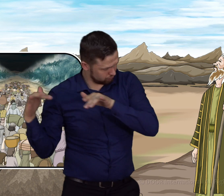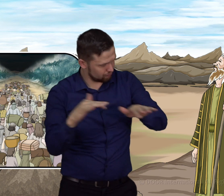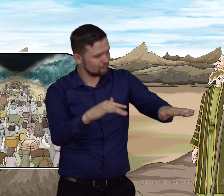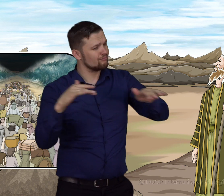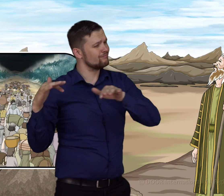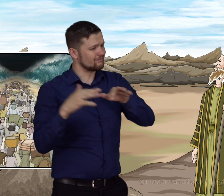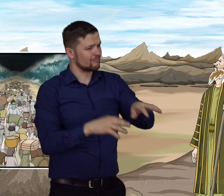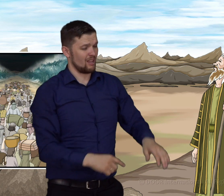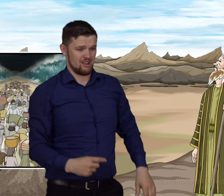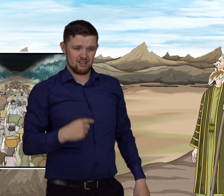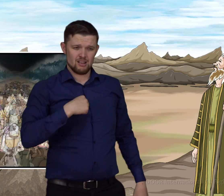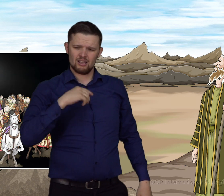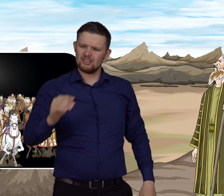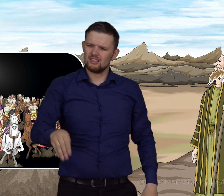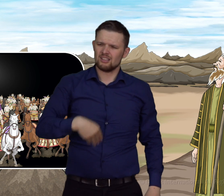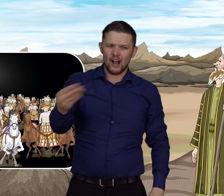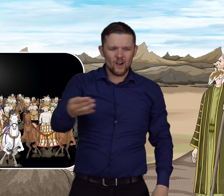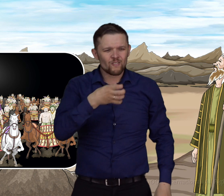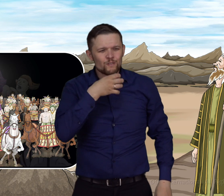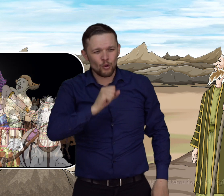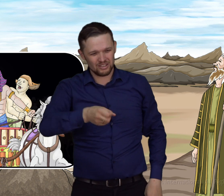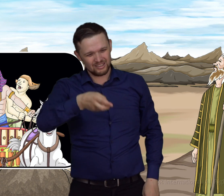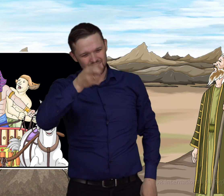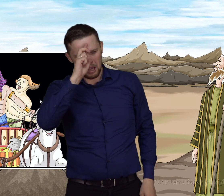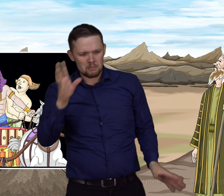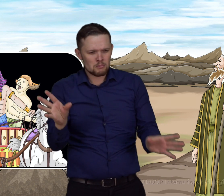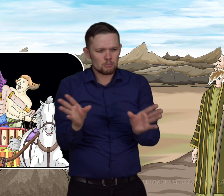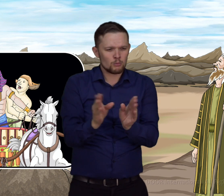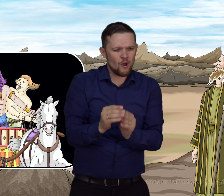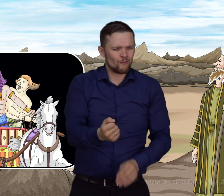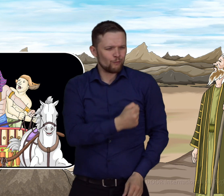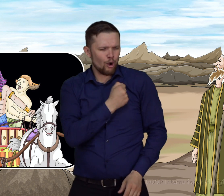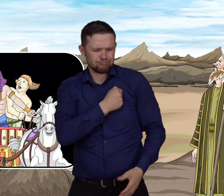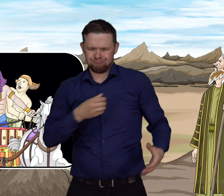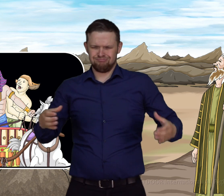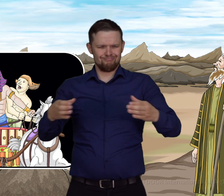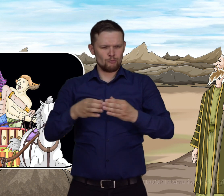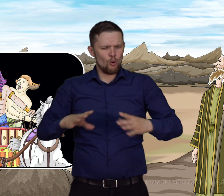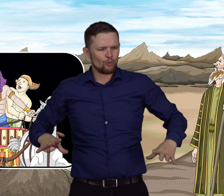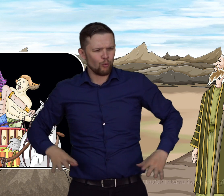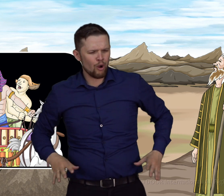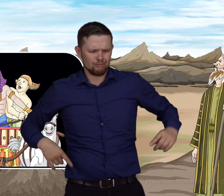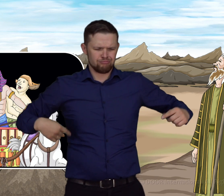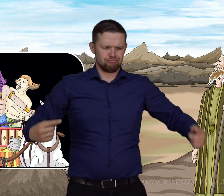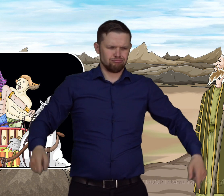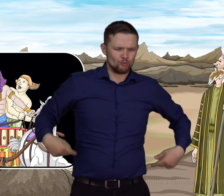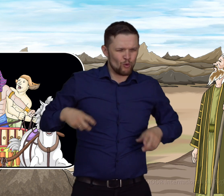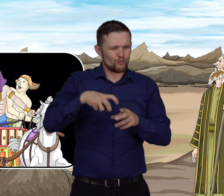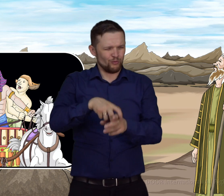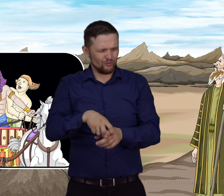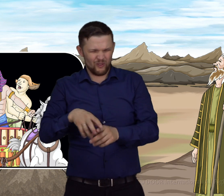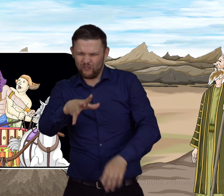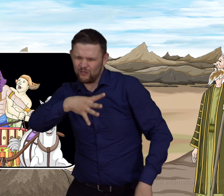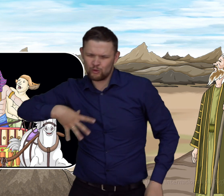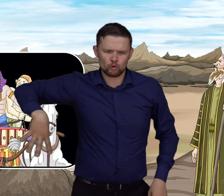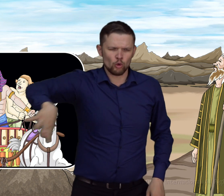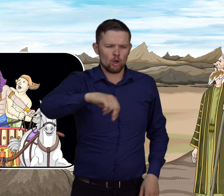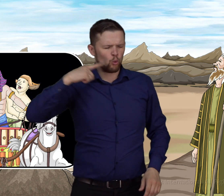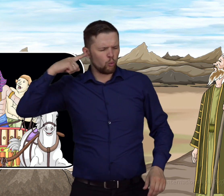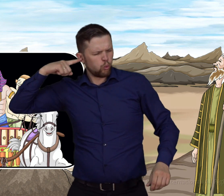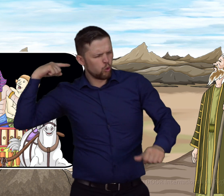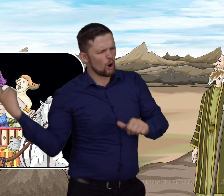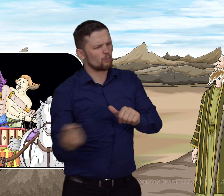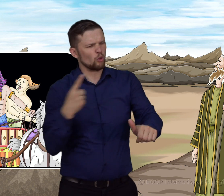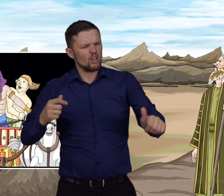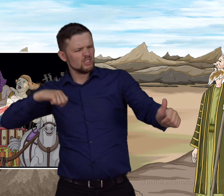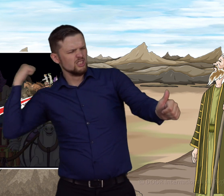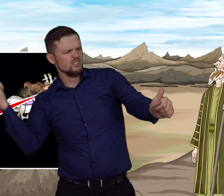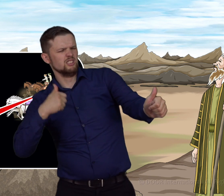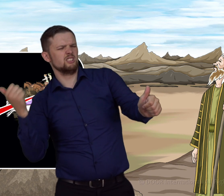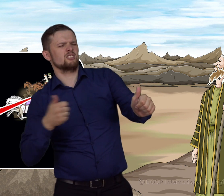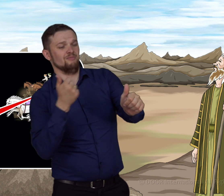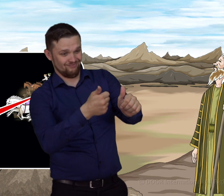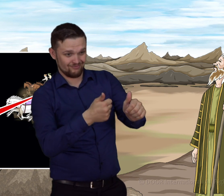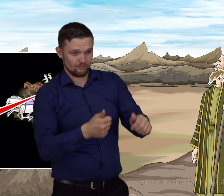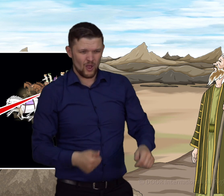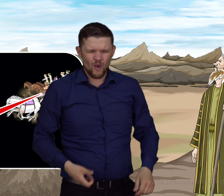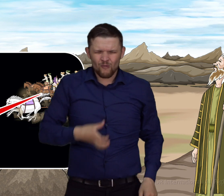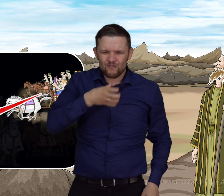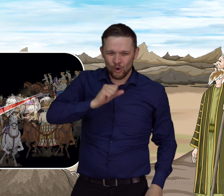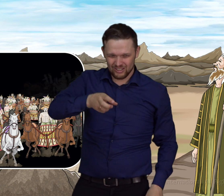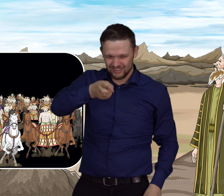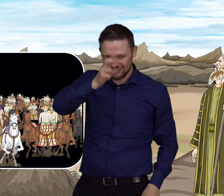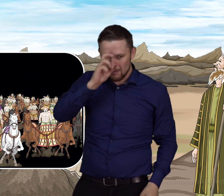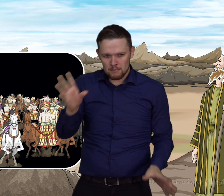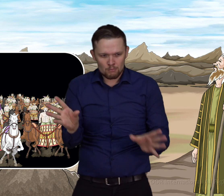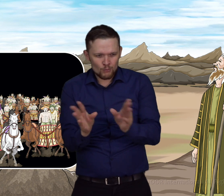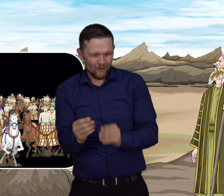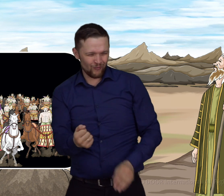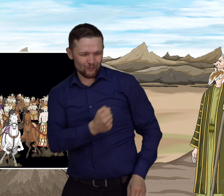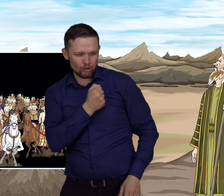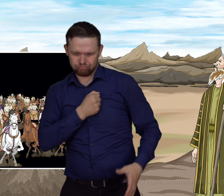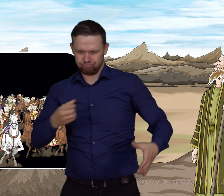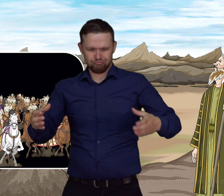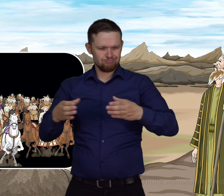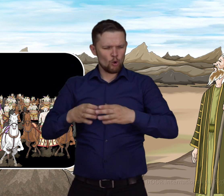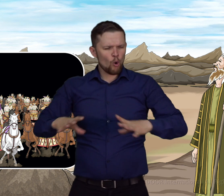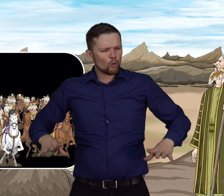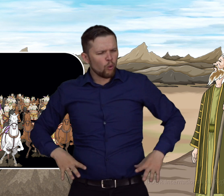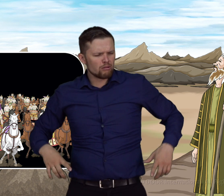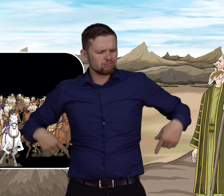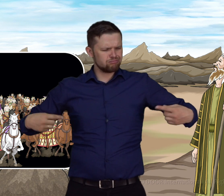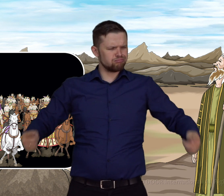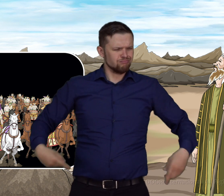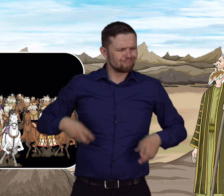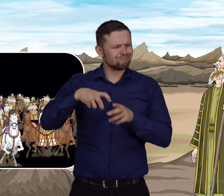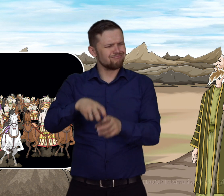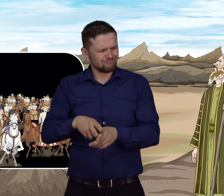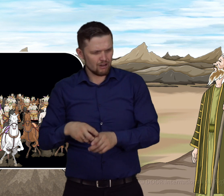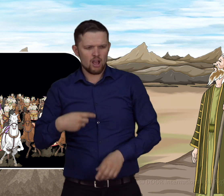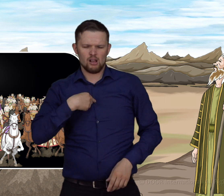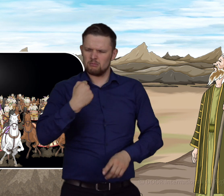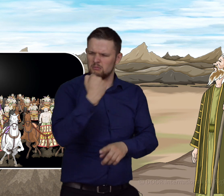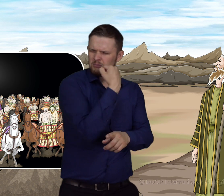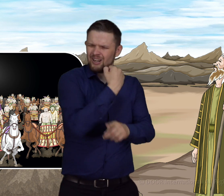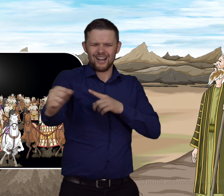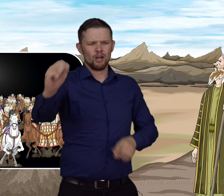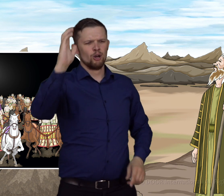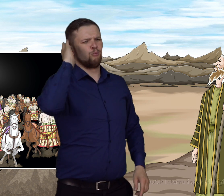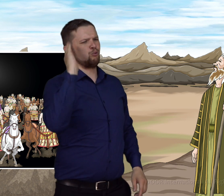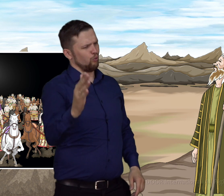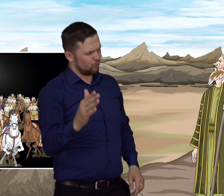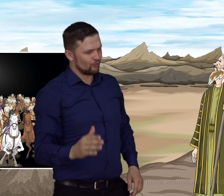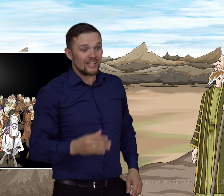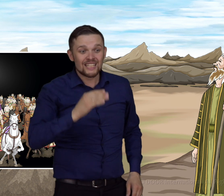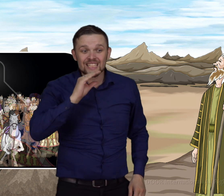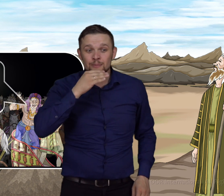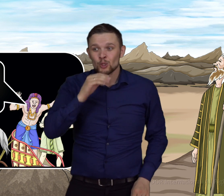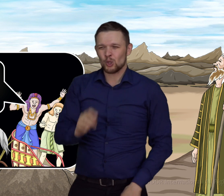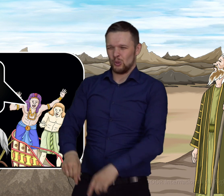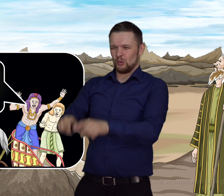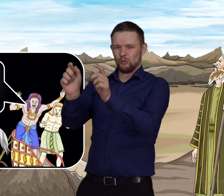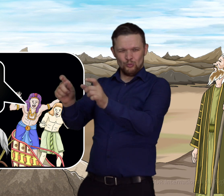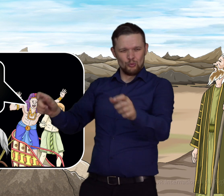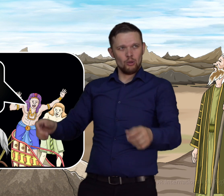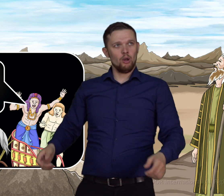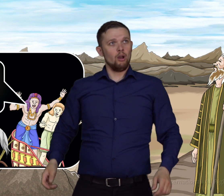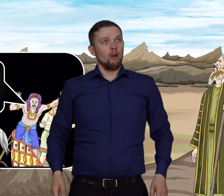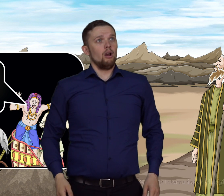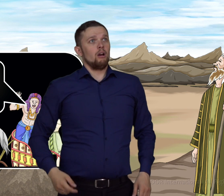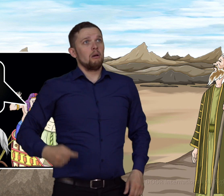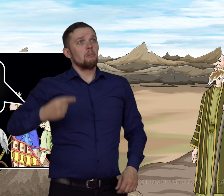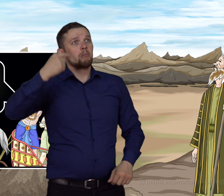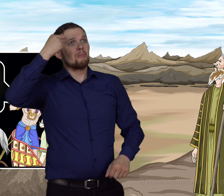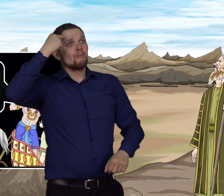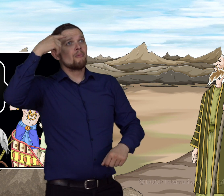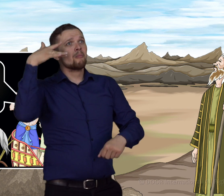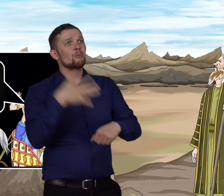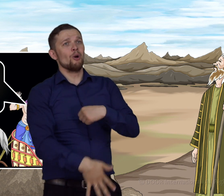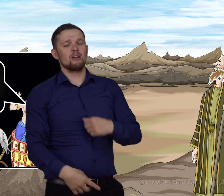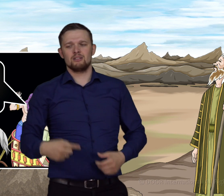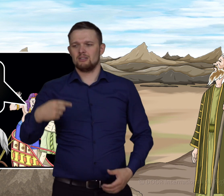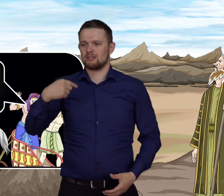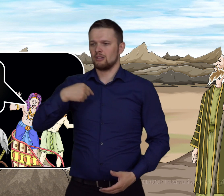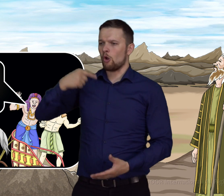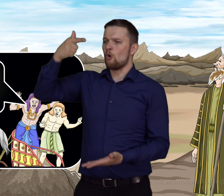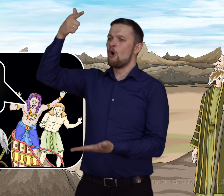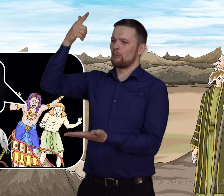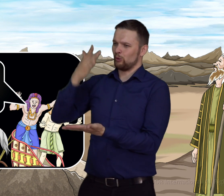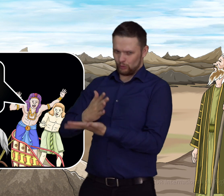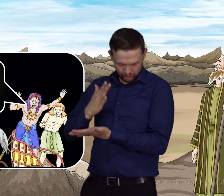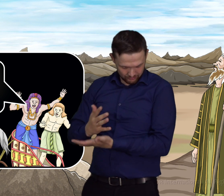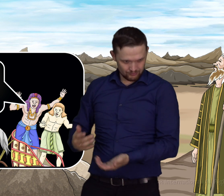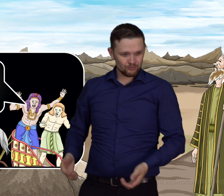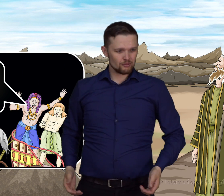And I will harden the hearts of the Egyptians so that they will go in after them. Then I will gain honor by means of Pharaoh and all his army and chariots and horsemen.